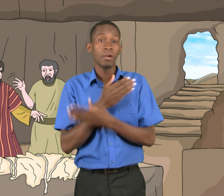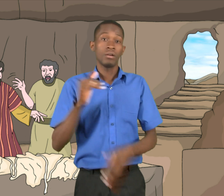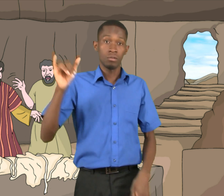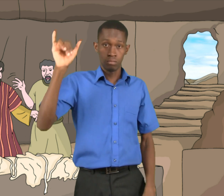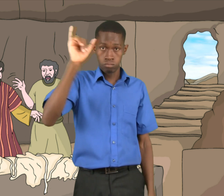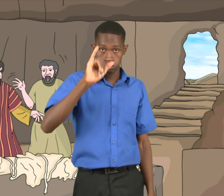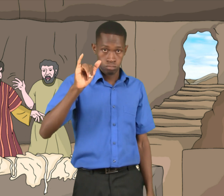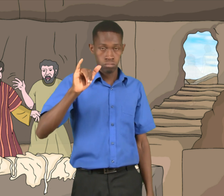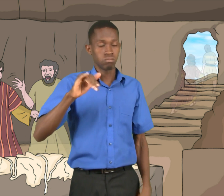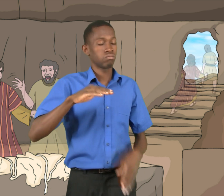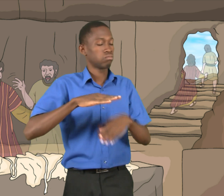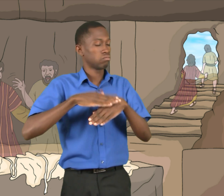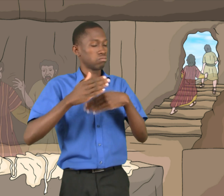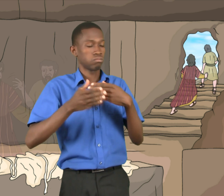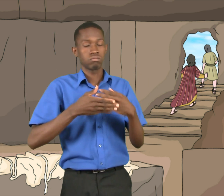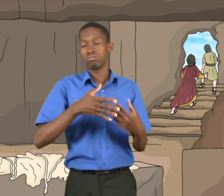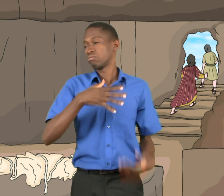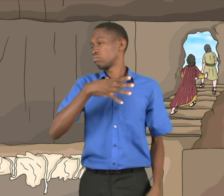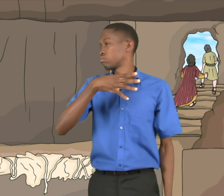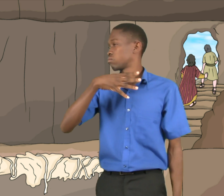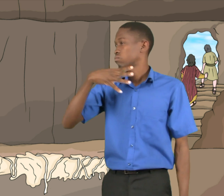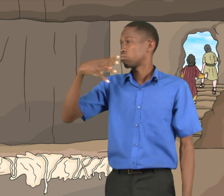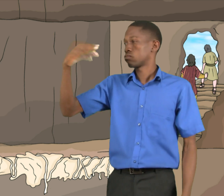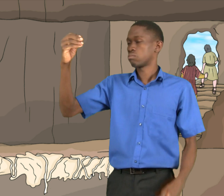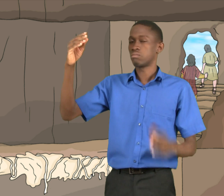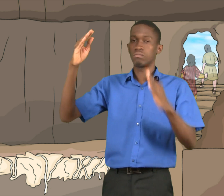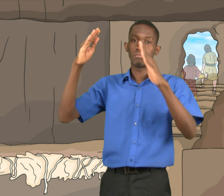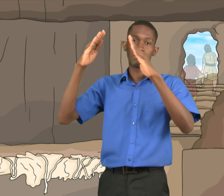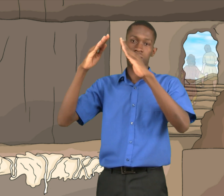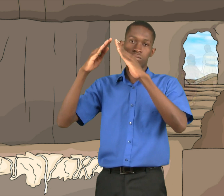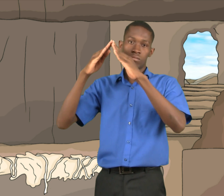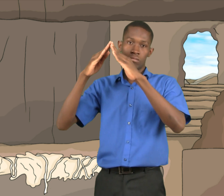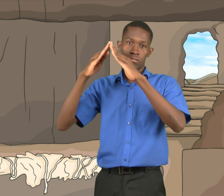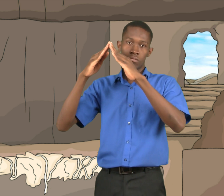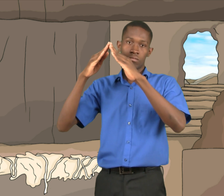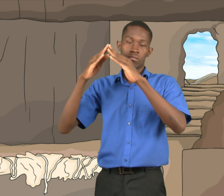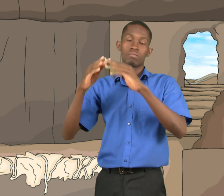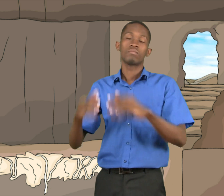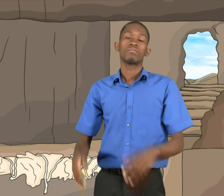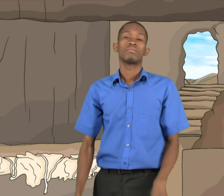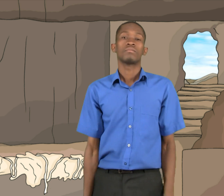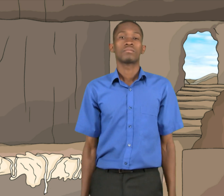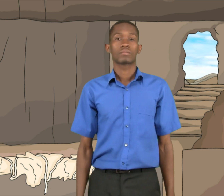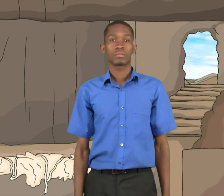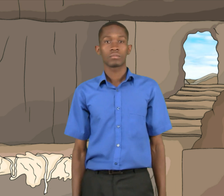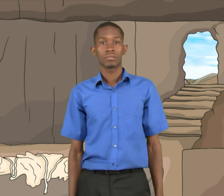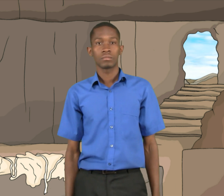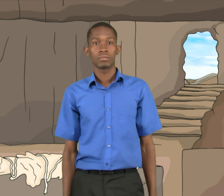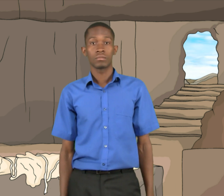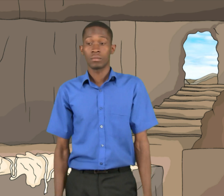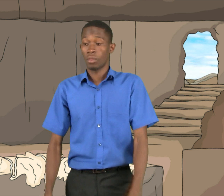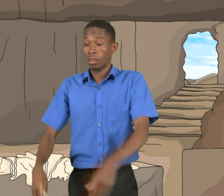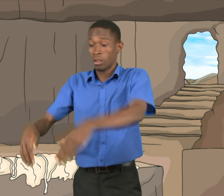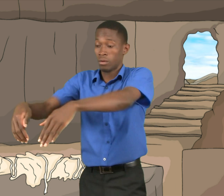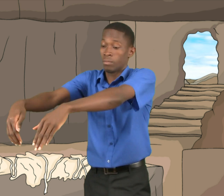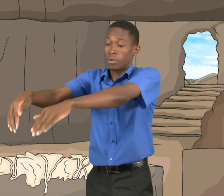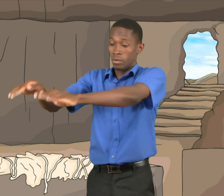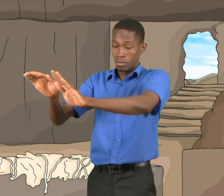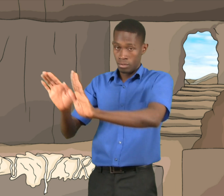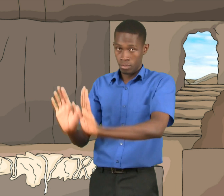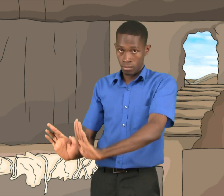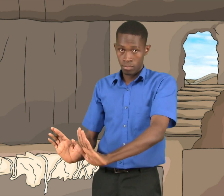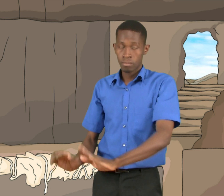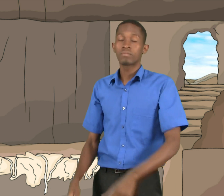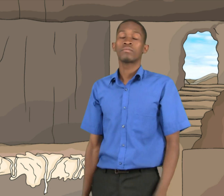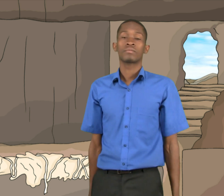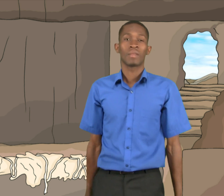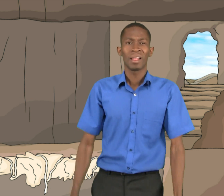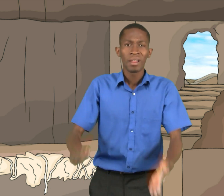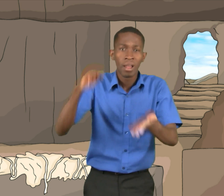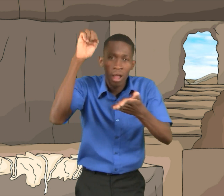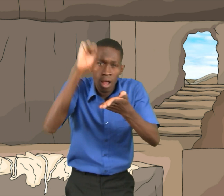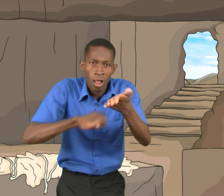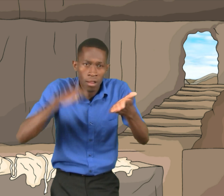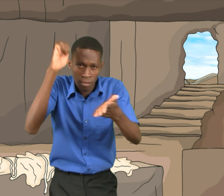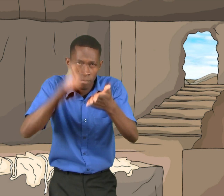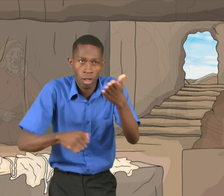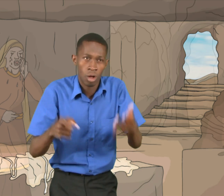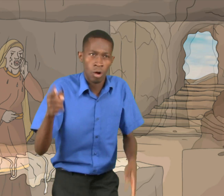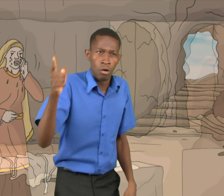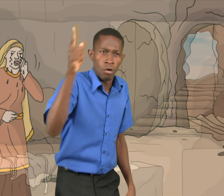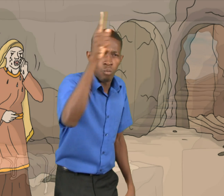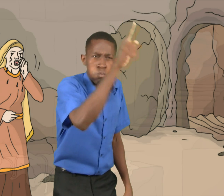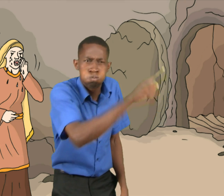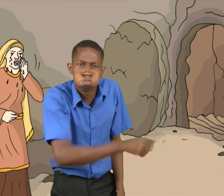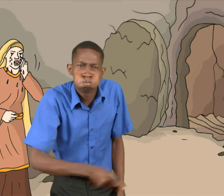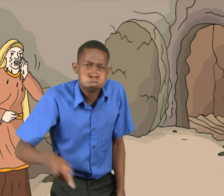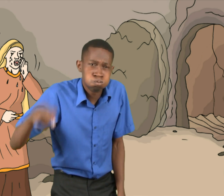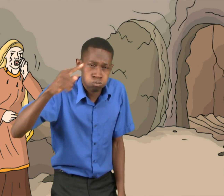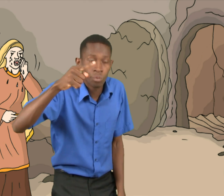Then the disciples returned to their homes.